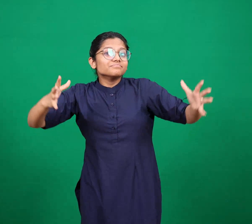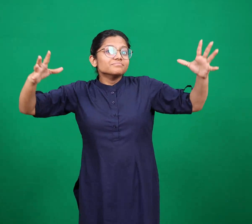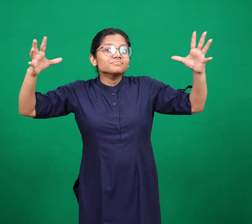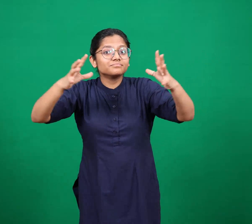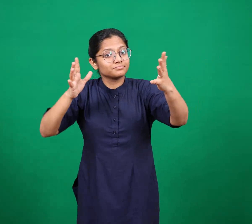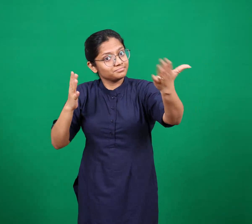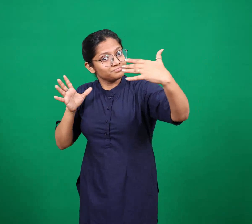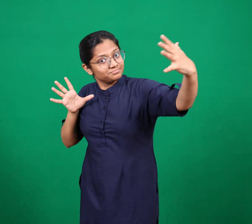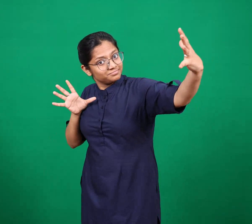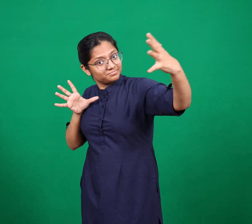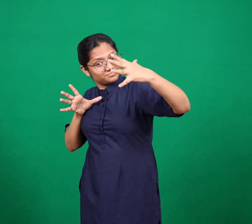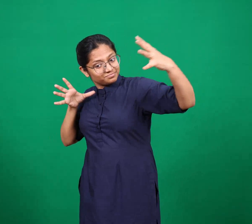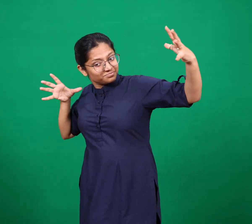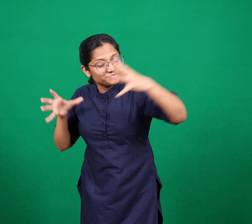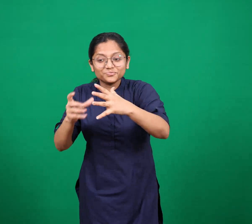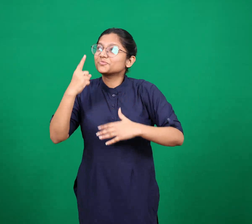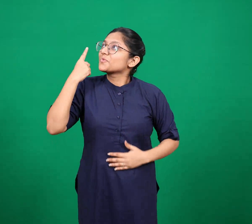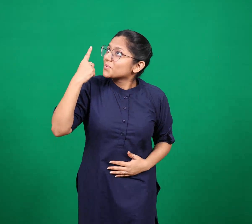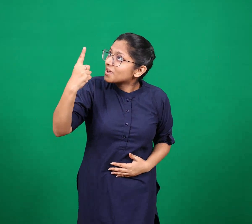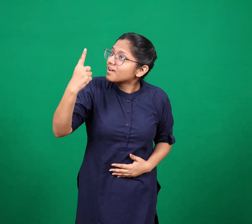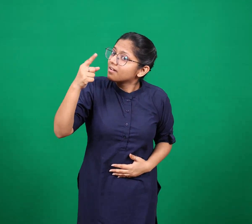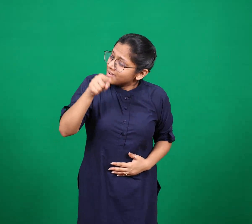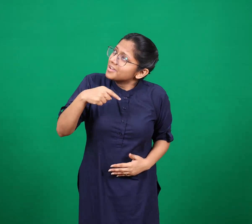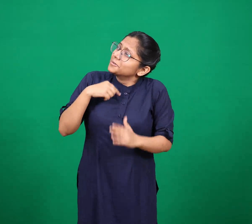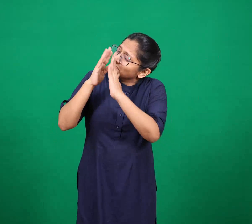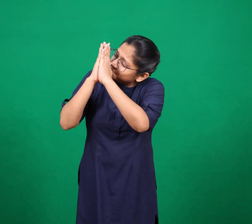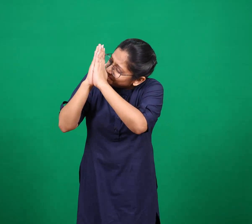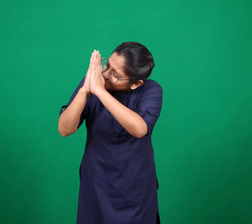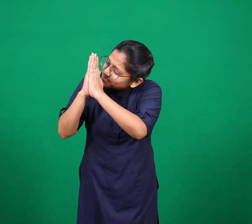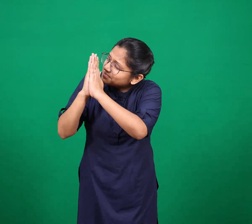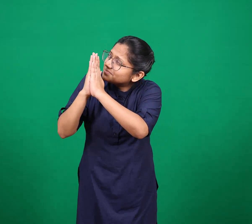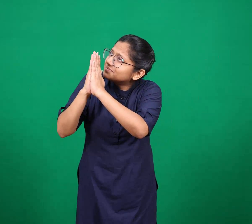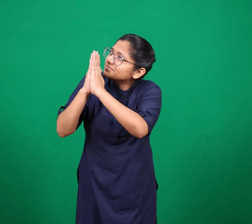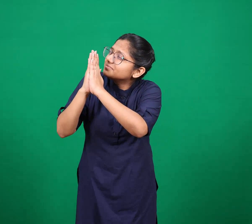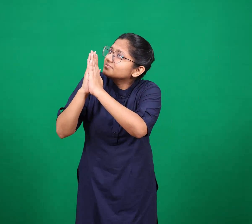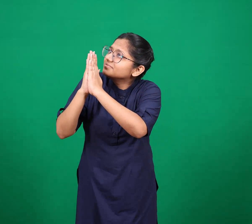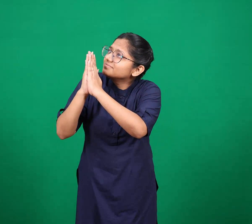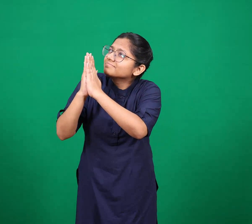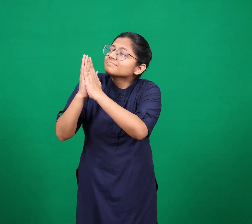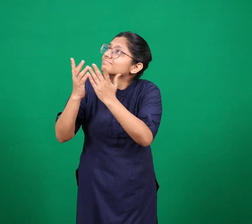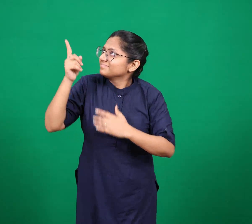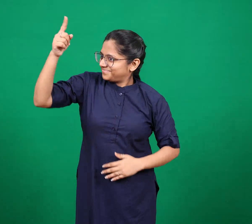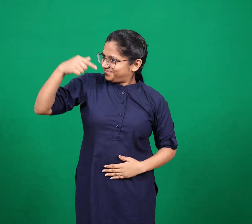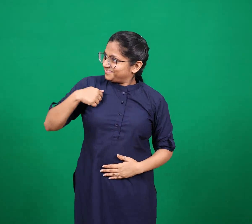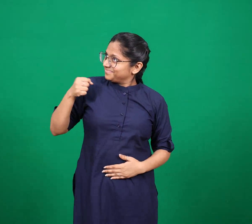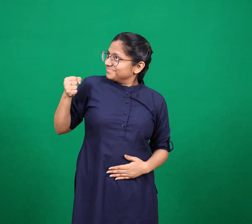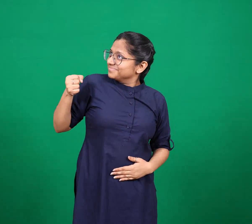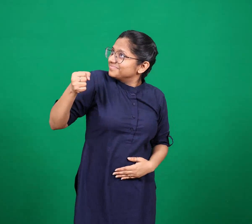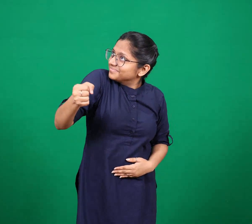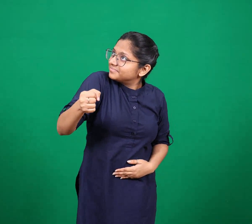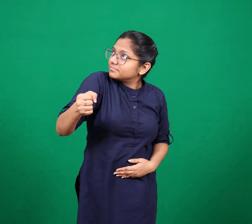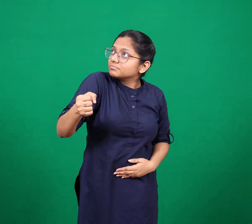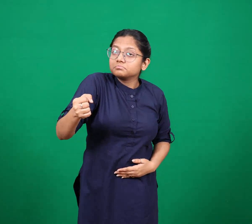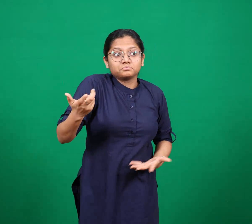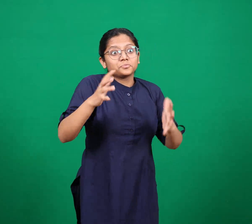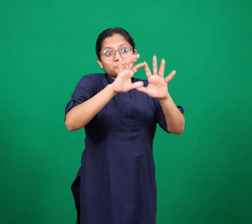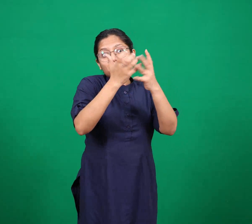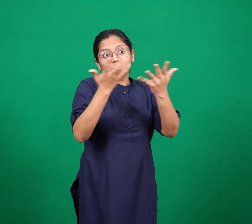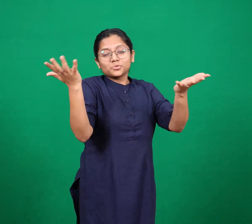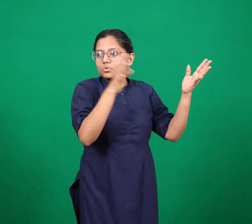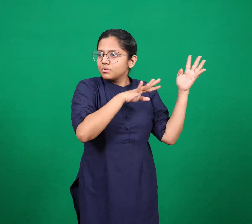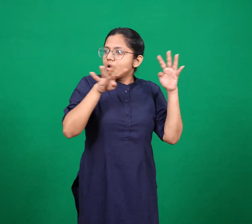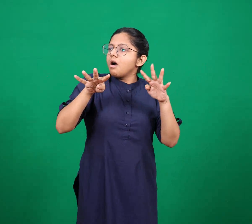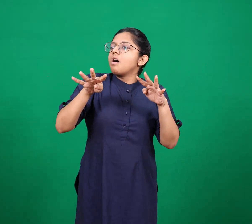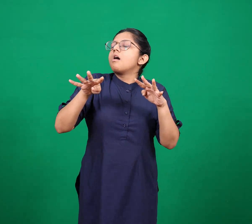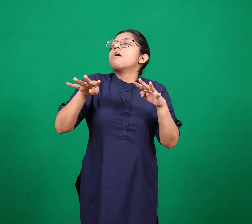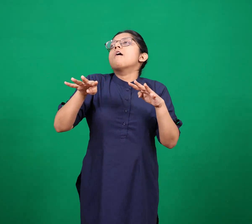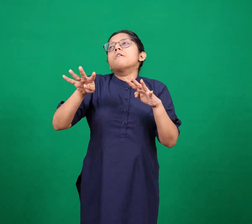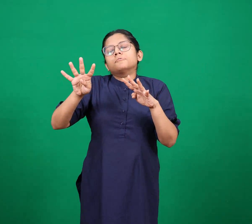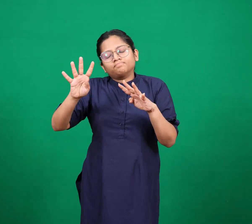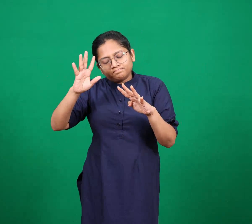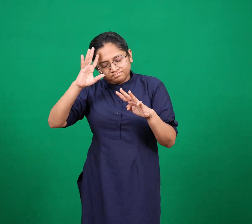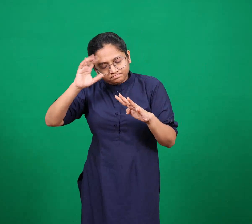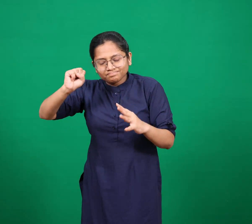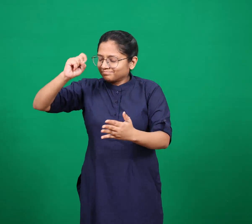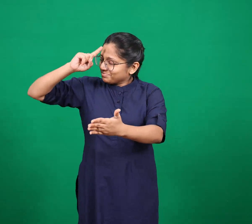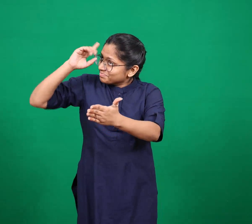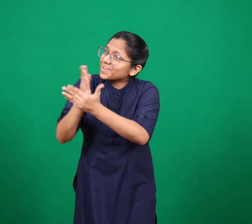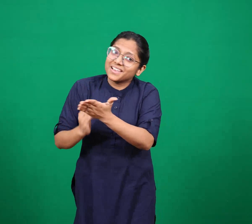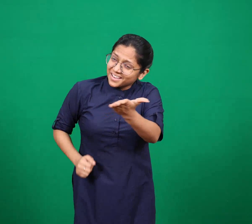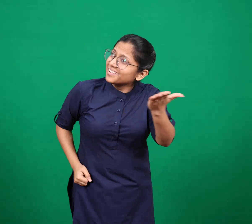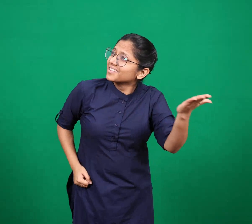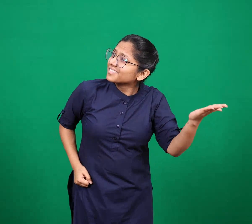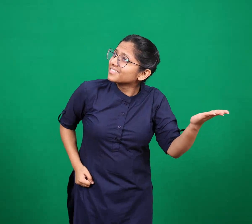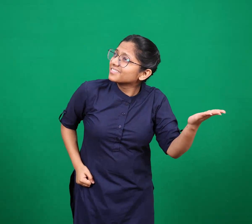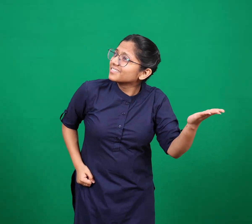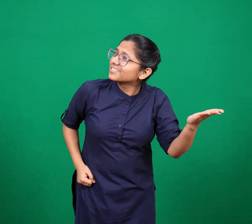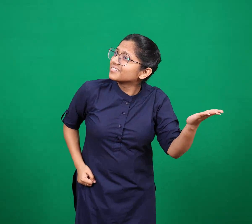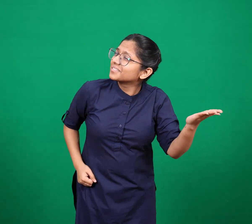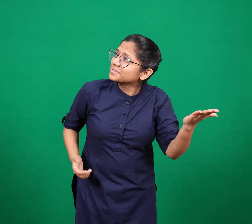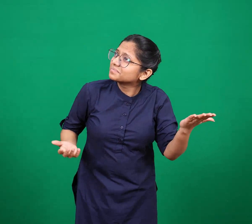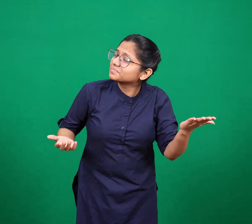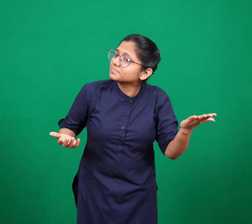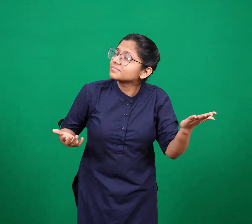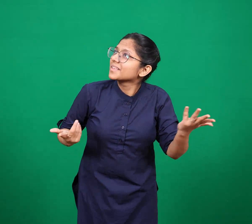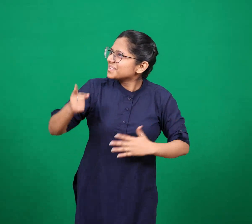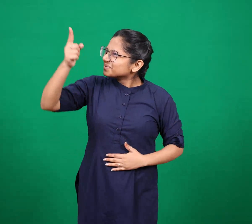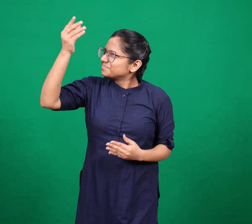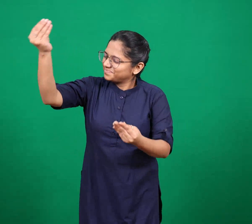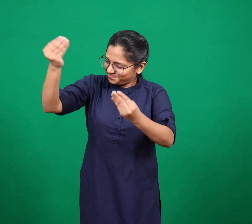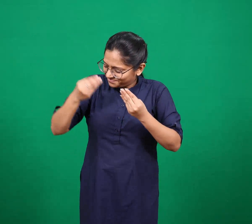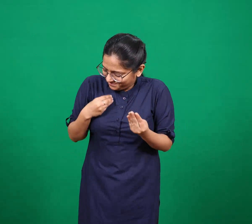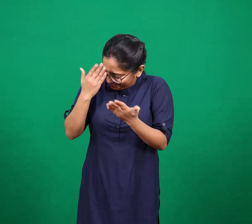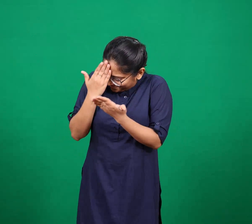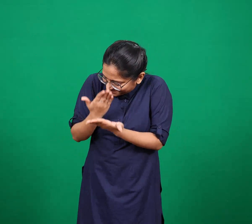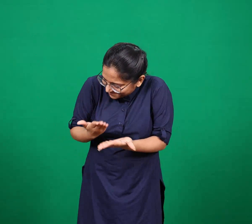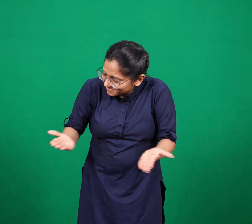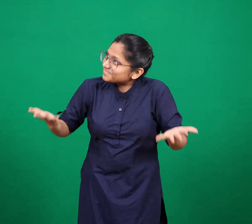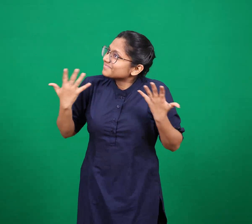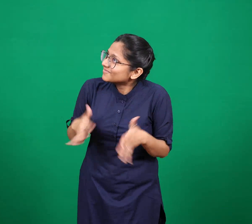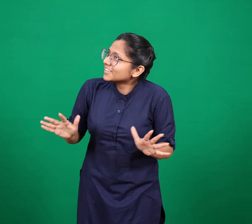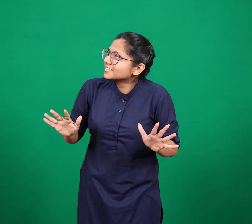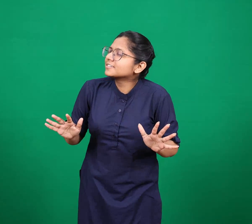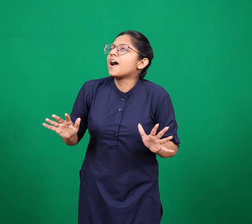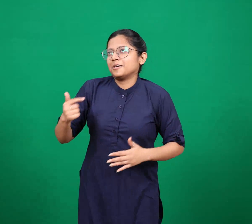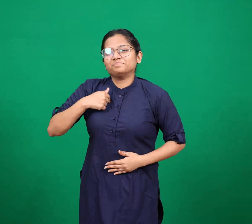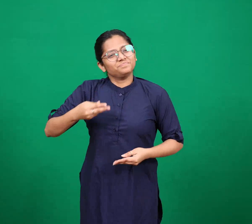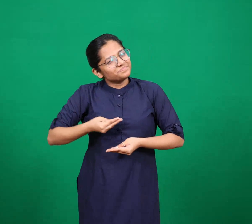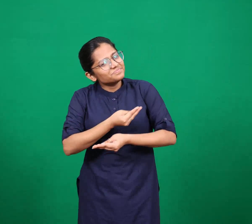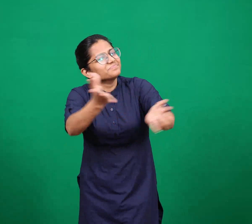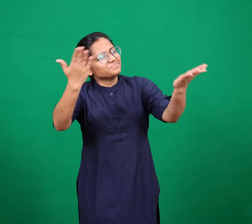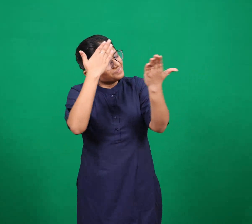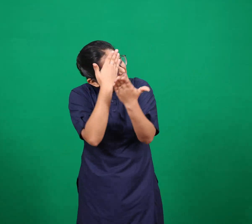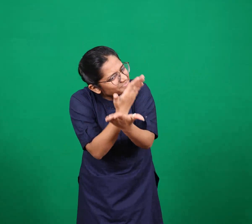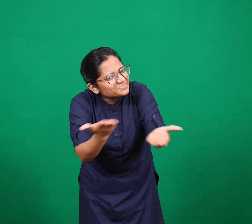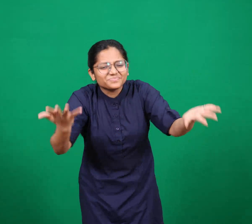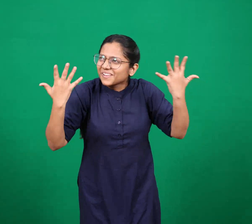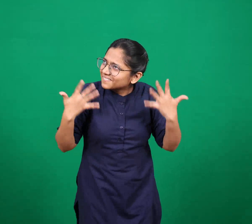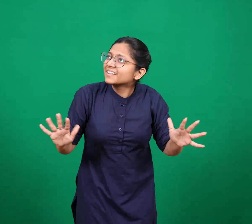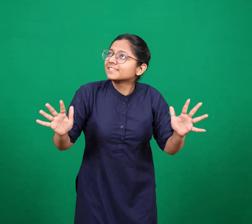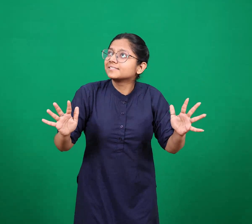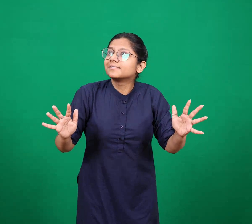May they also be in Us, so that the world may believe that You sent Me.